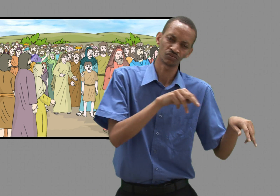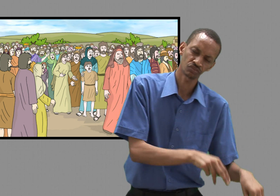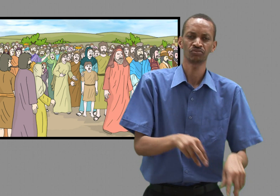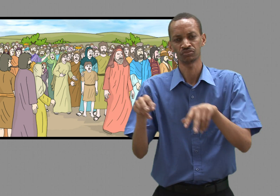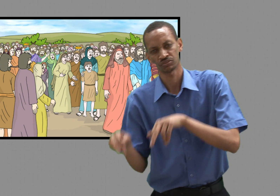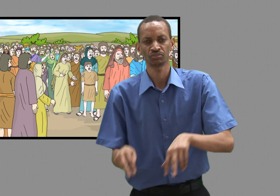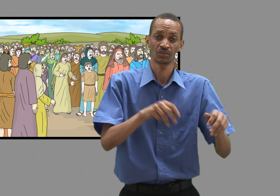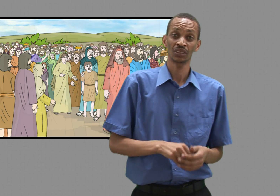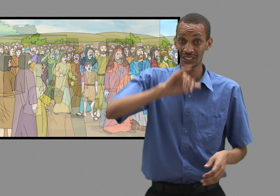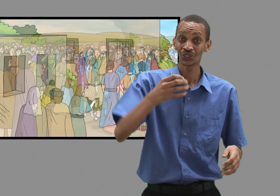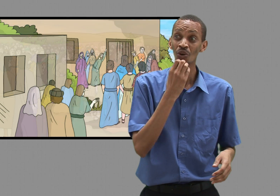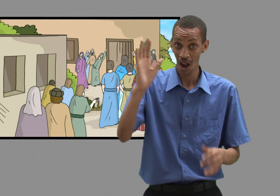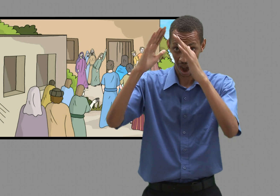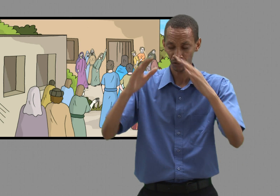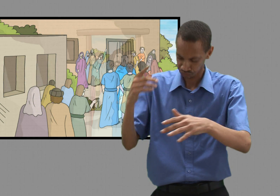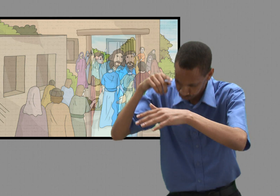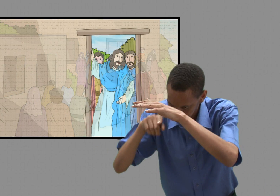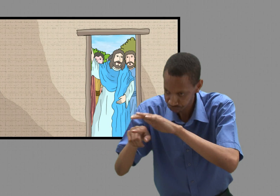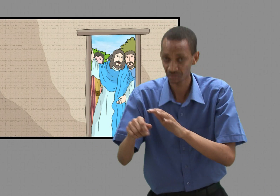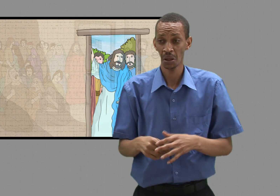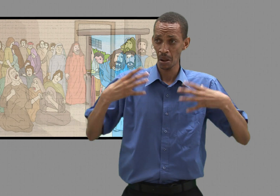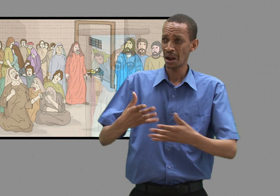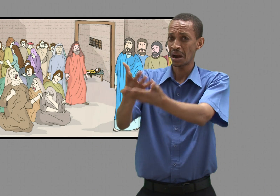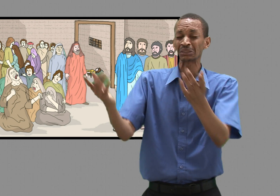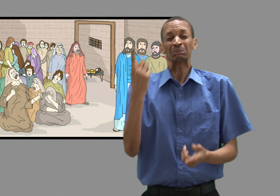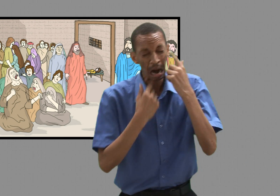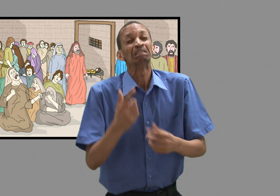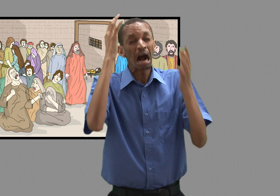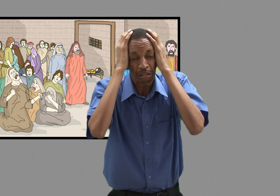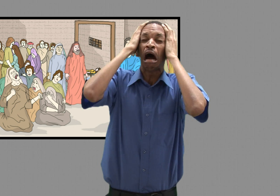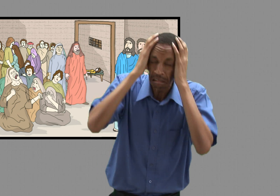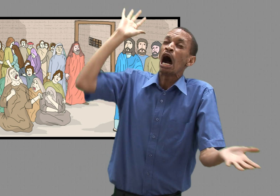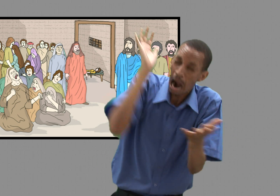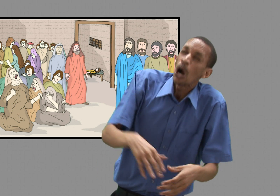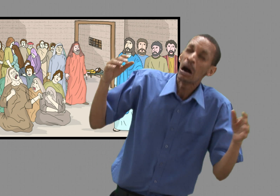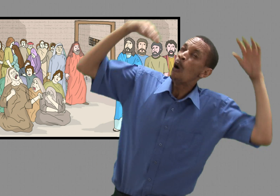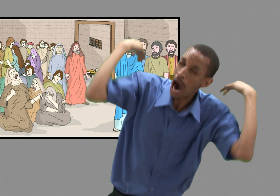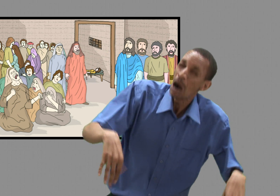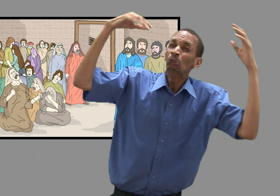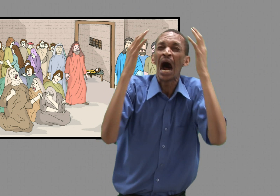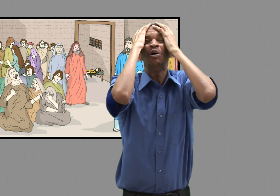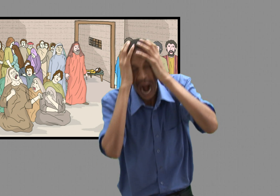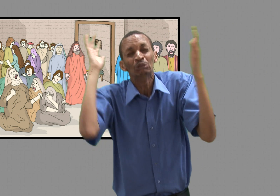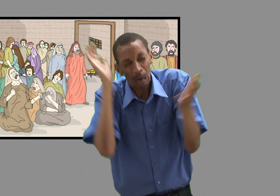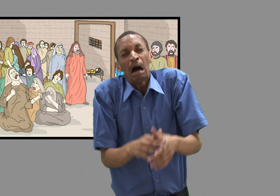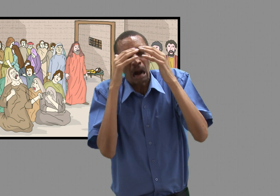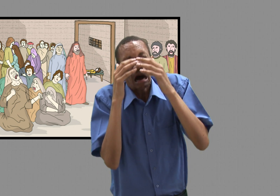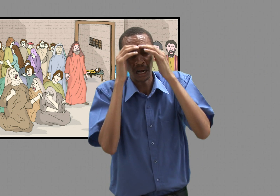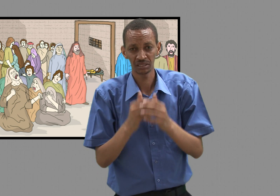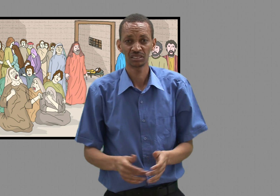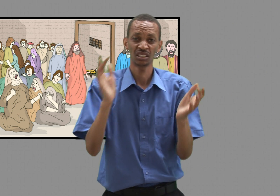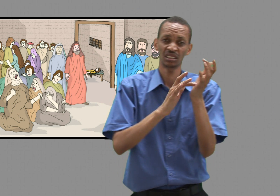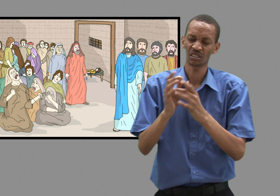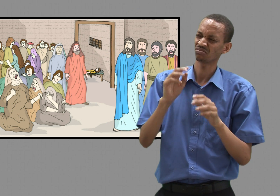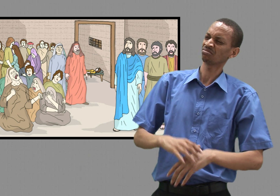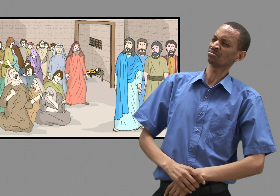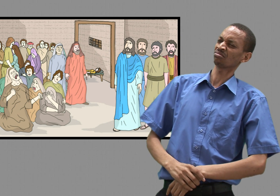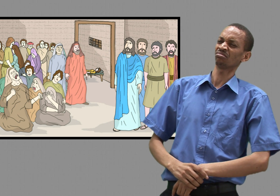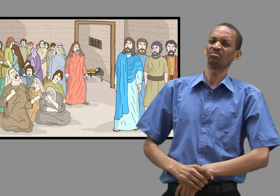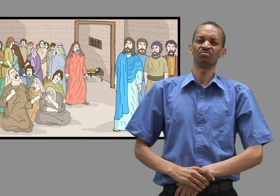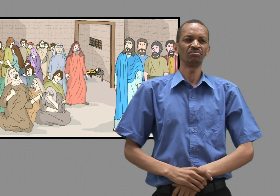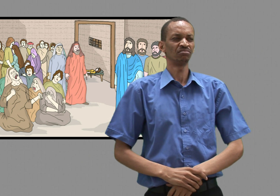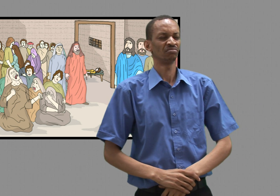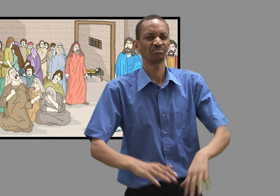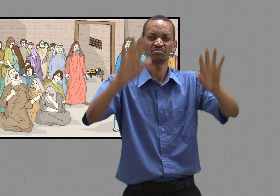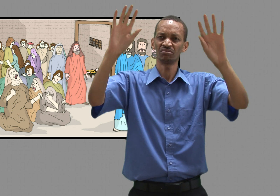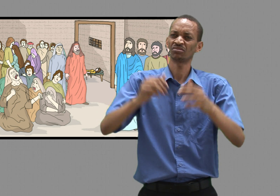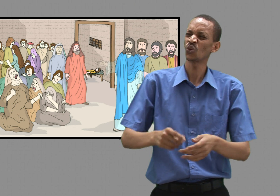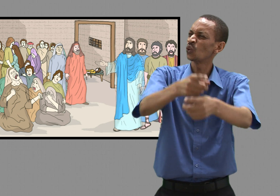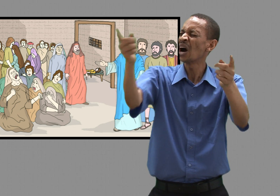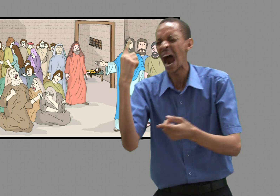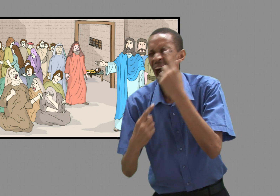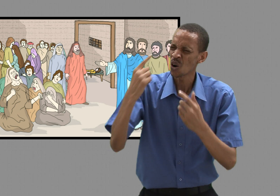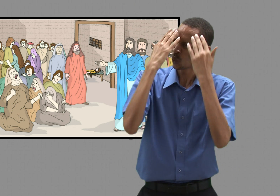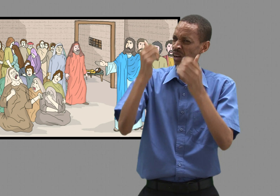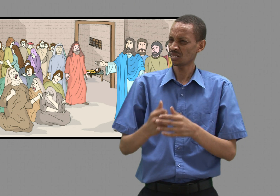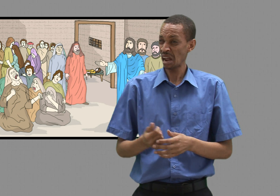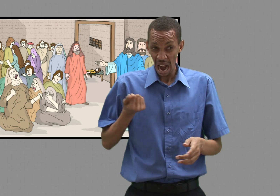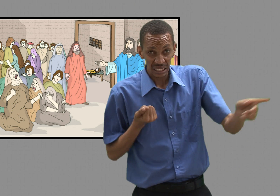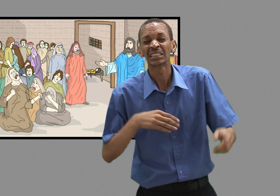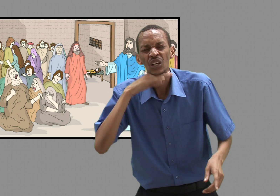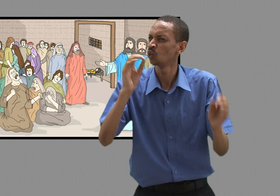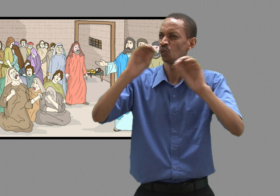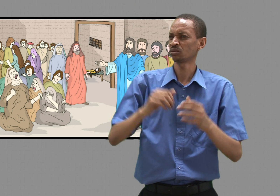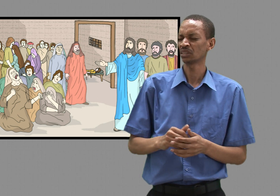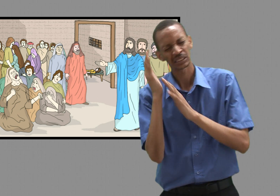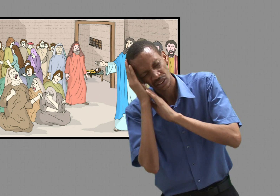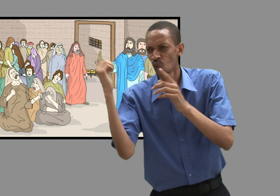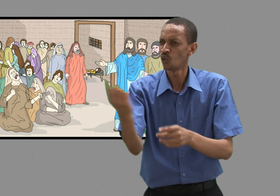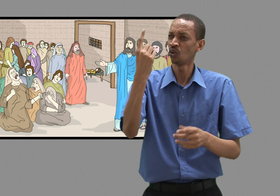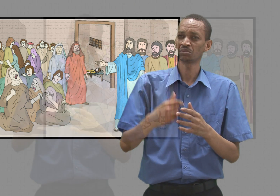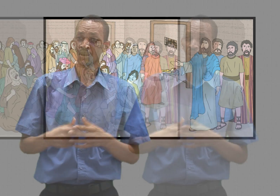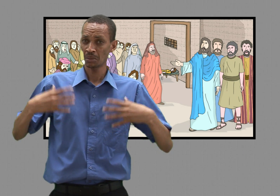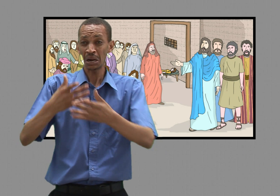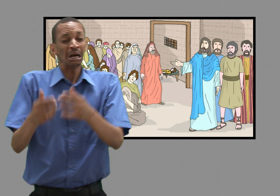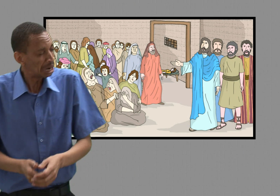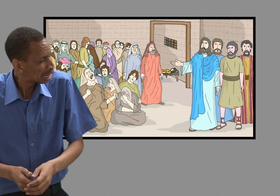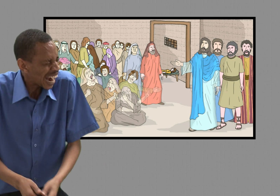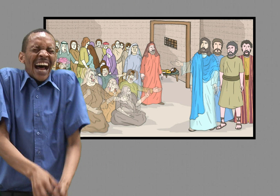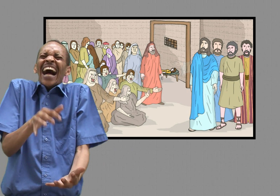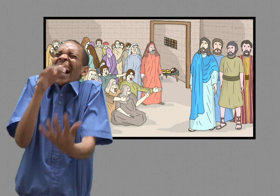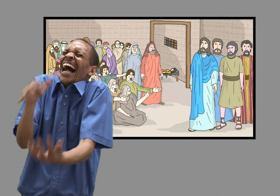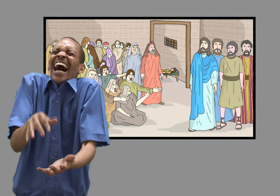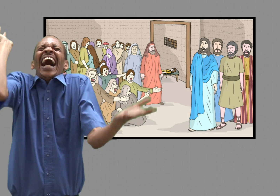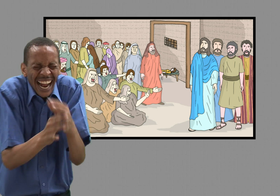When they arrived at the house of the synagogue leader, Jesus saw the commotion and the people weeping and wailing loudly. He went inside and asked, “Why all this commotion and weeping? The child is not dead, but asleep.”